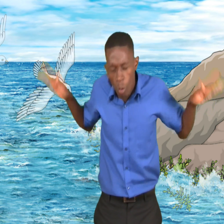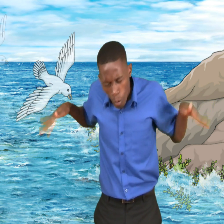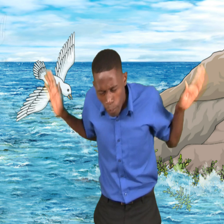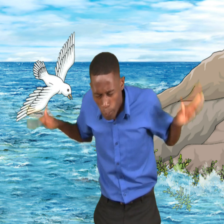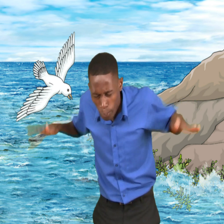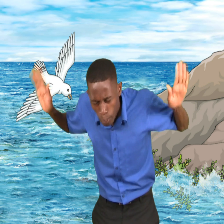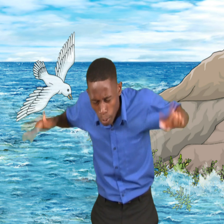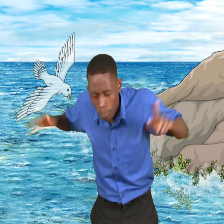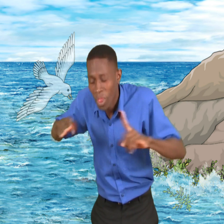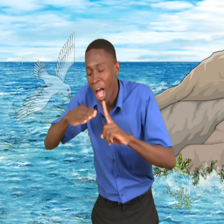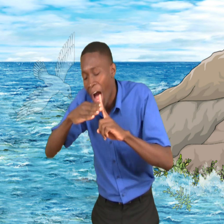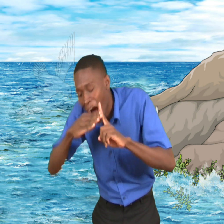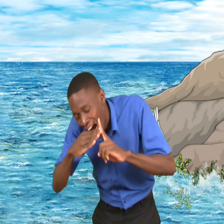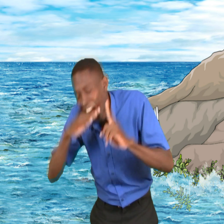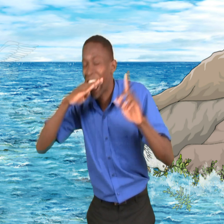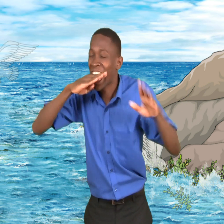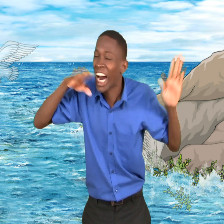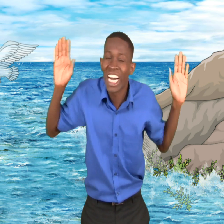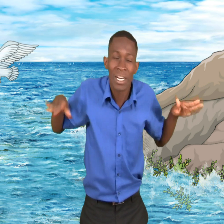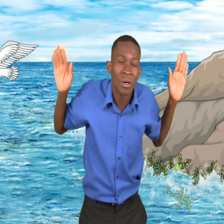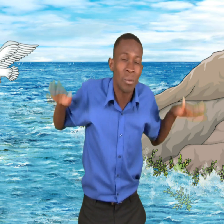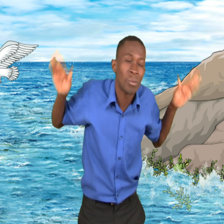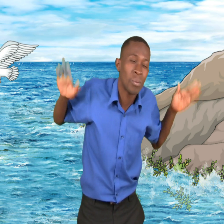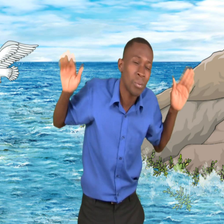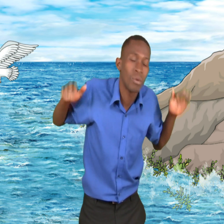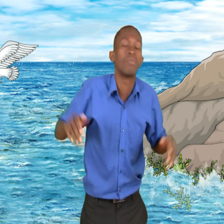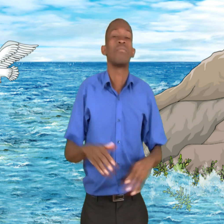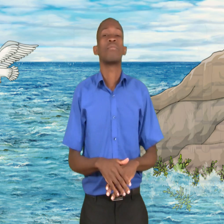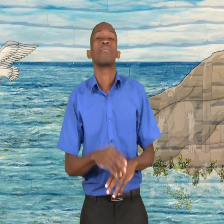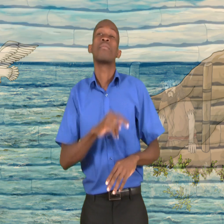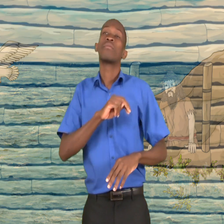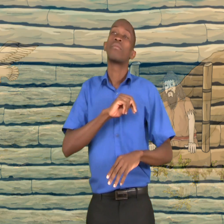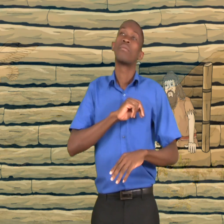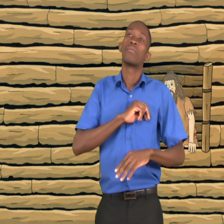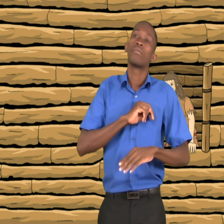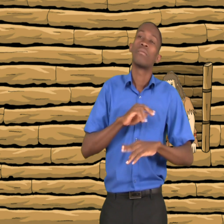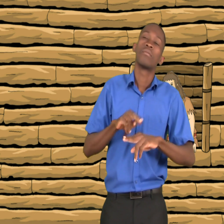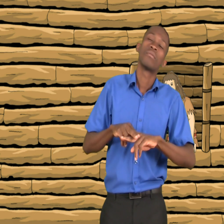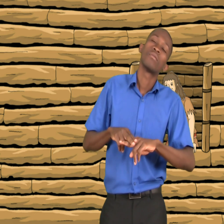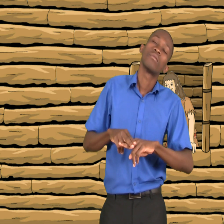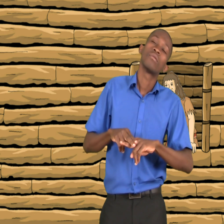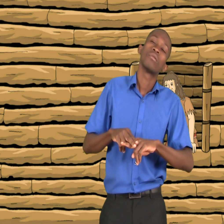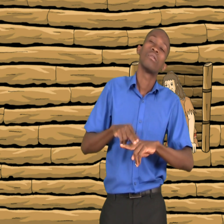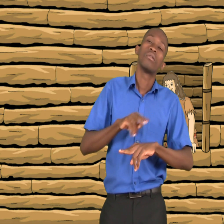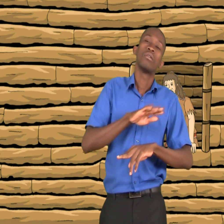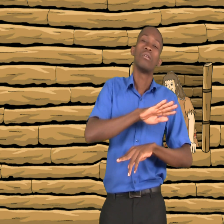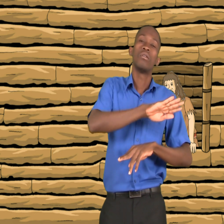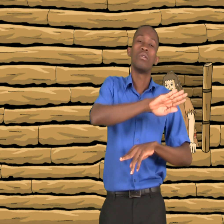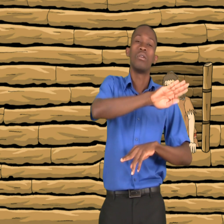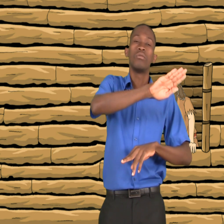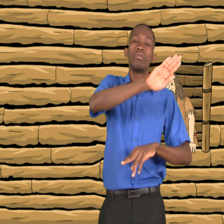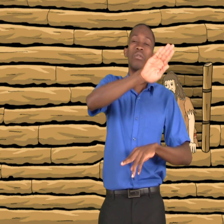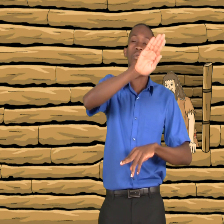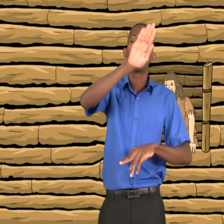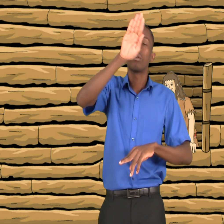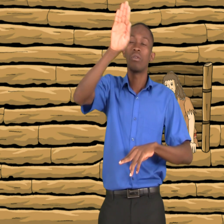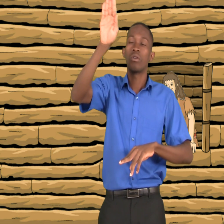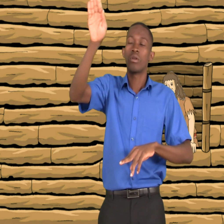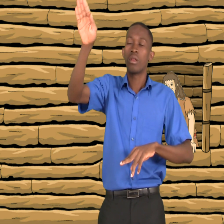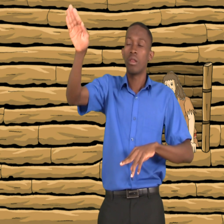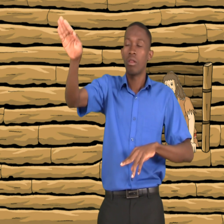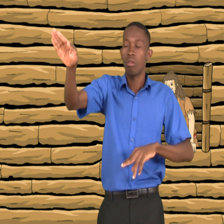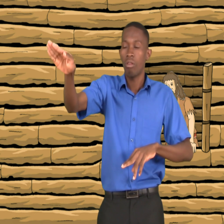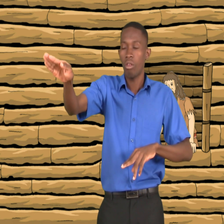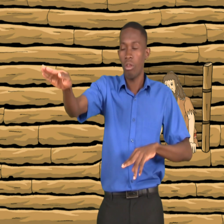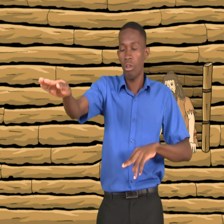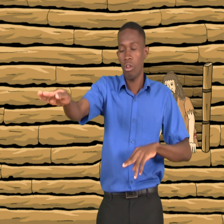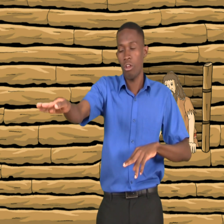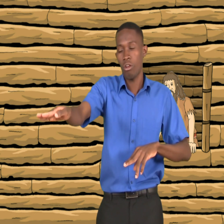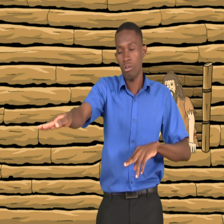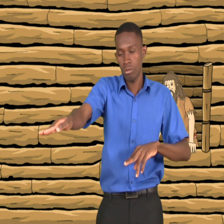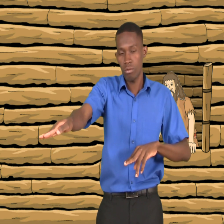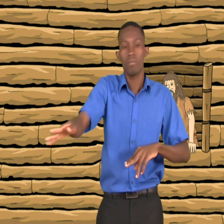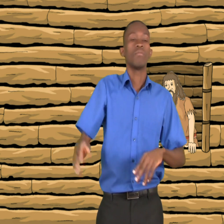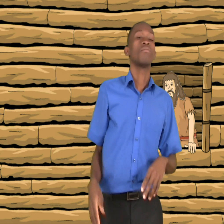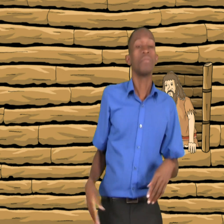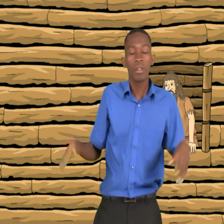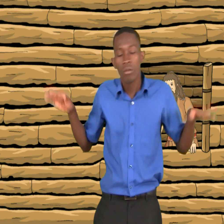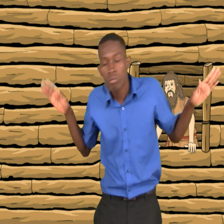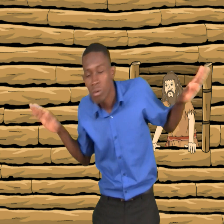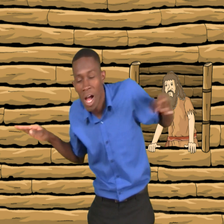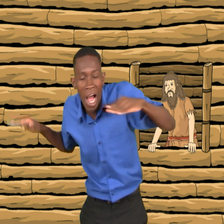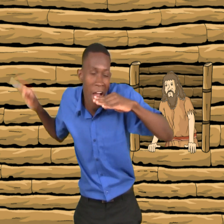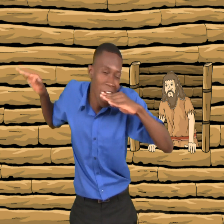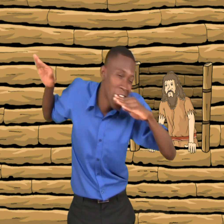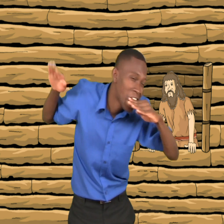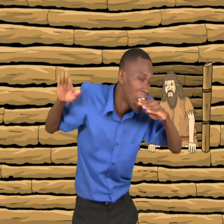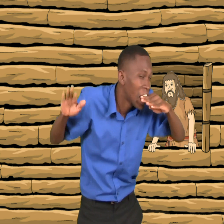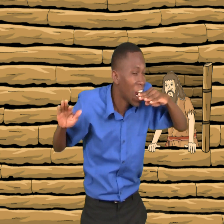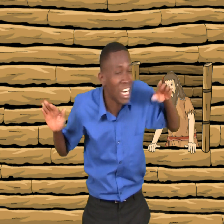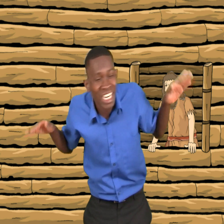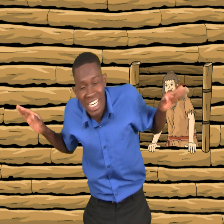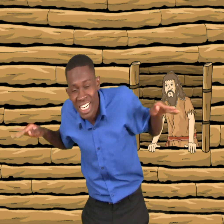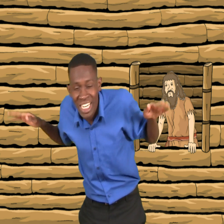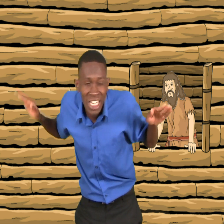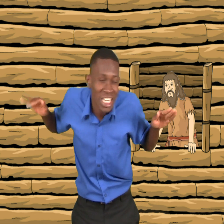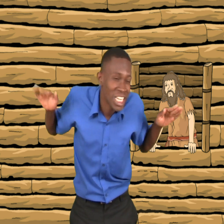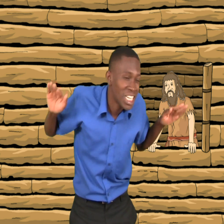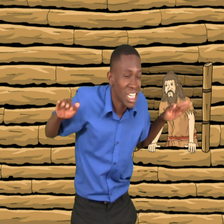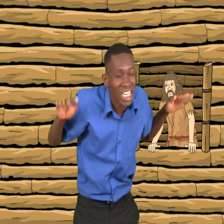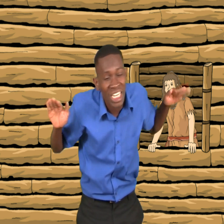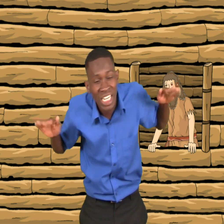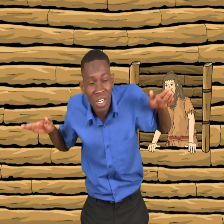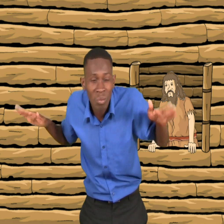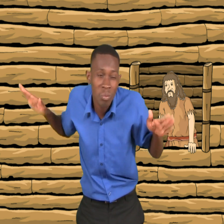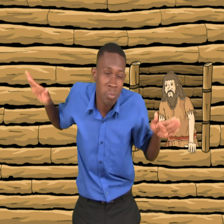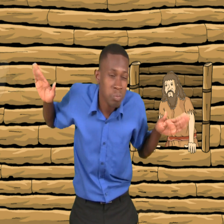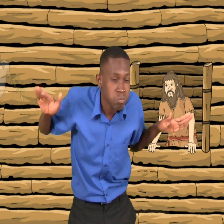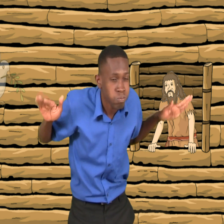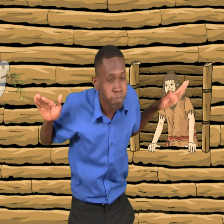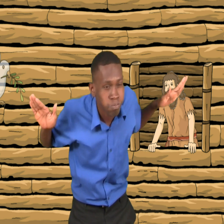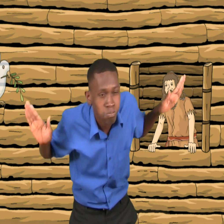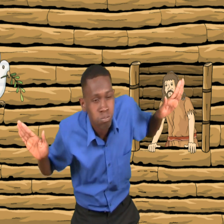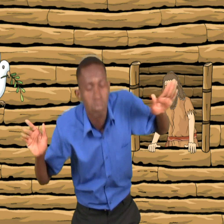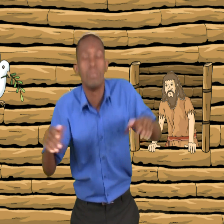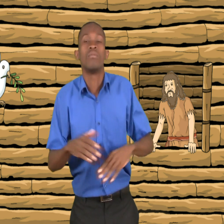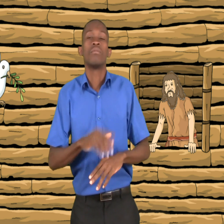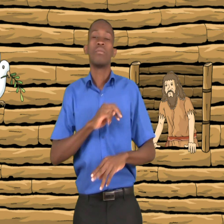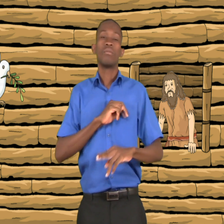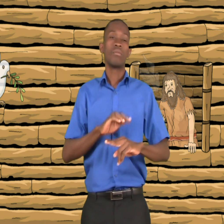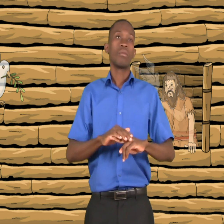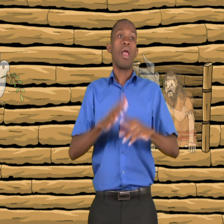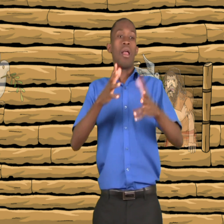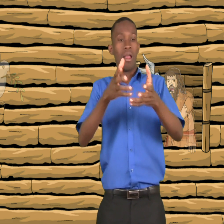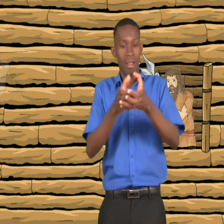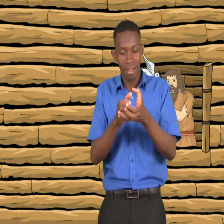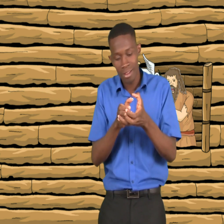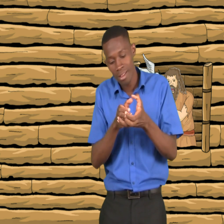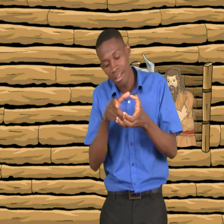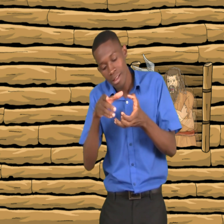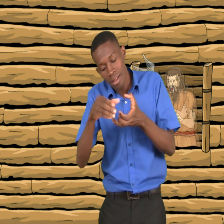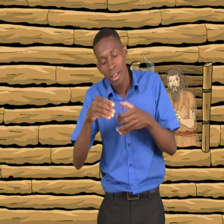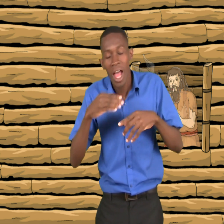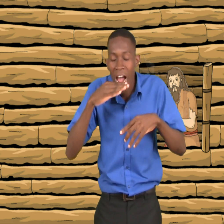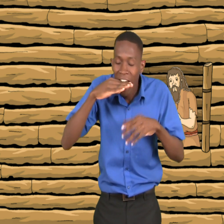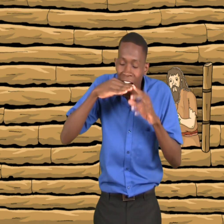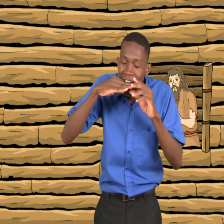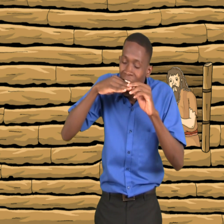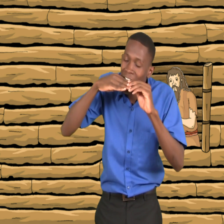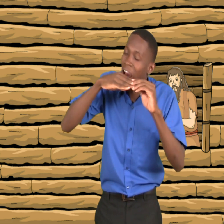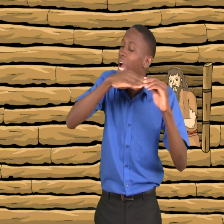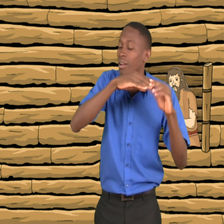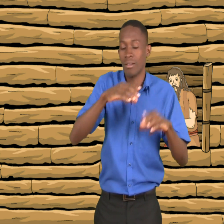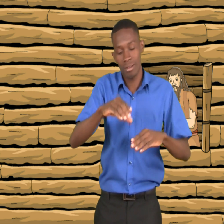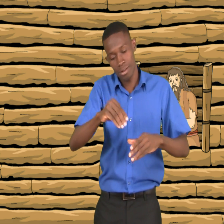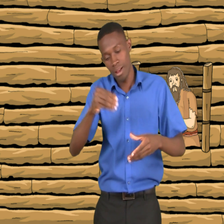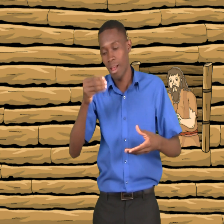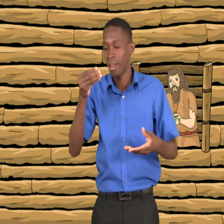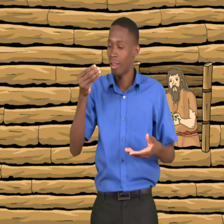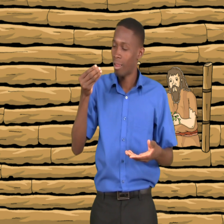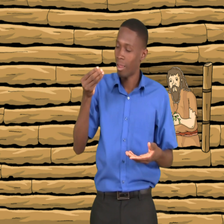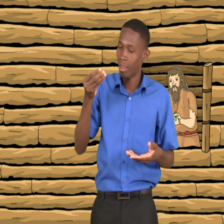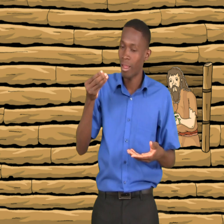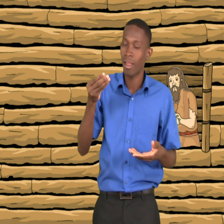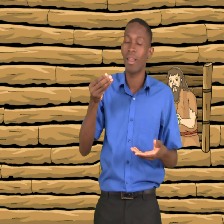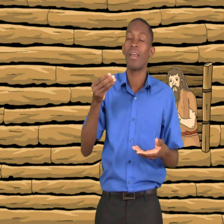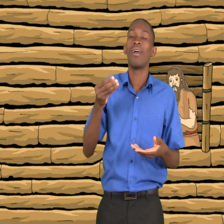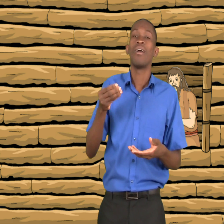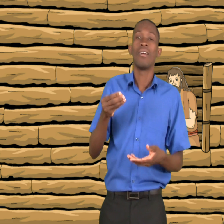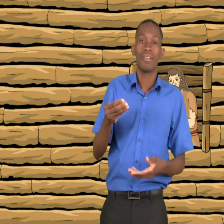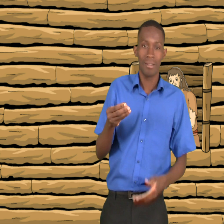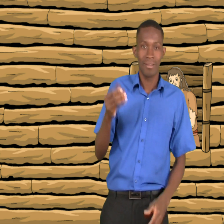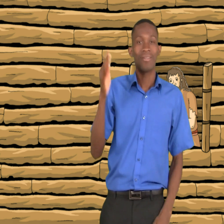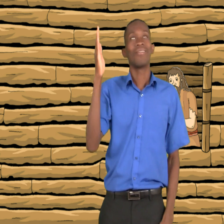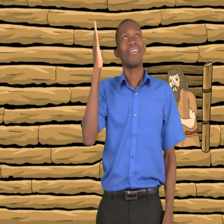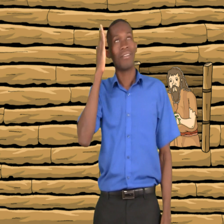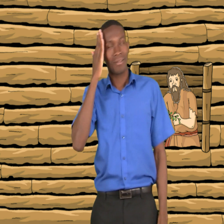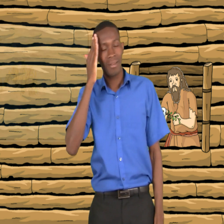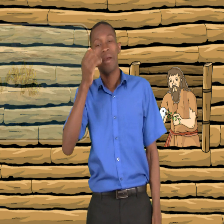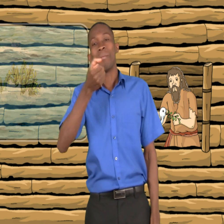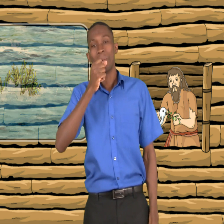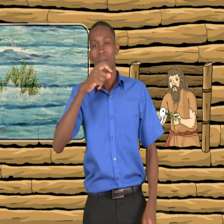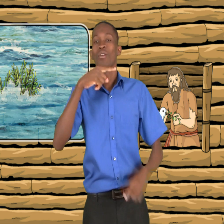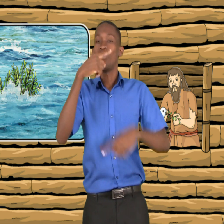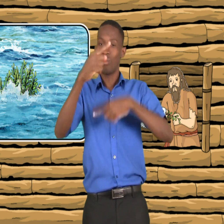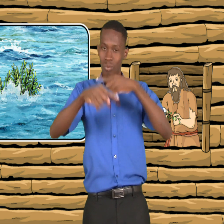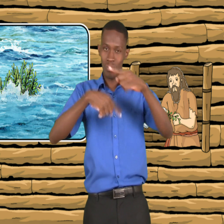And behold, the dove returned to him in the evening with a freshly plucked olive leaf in her beak.